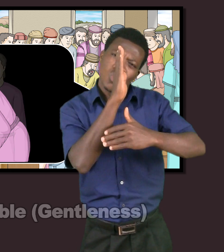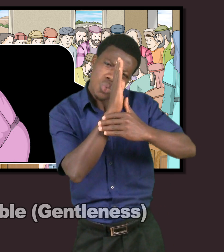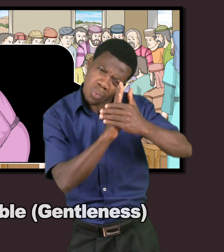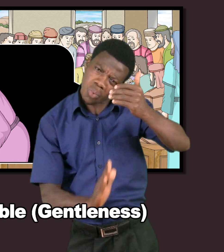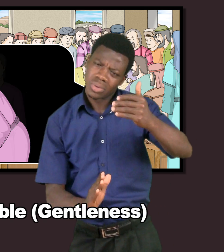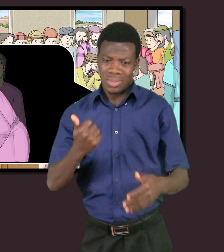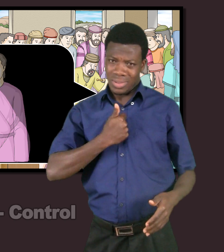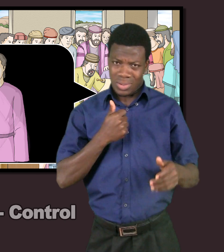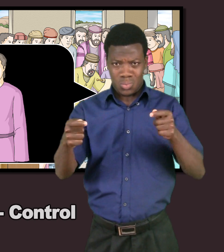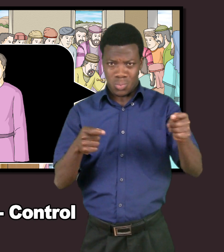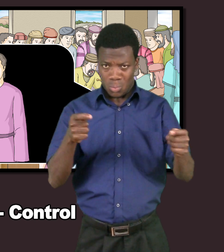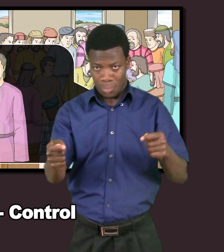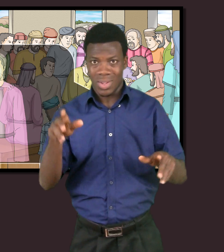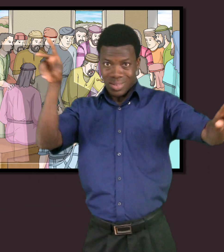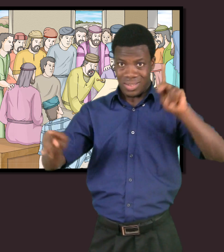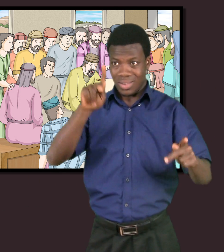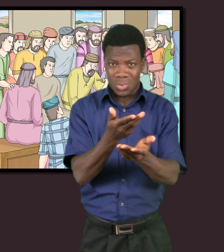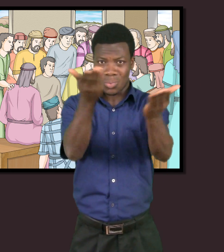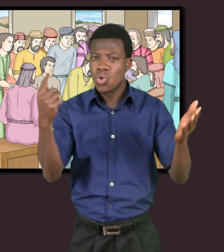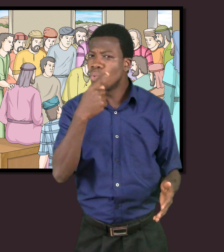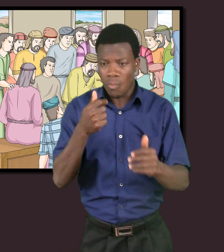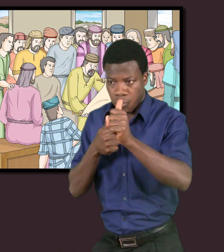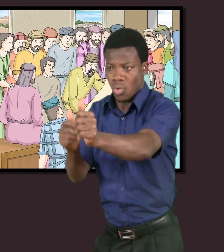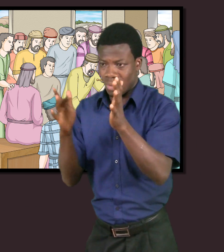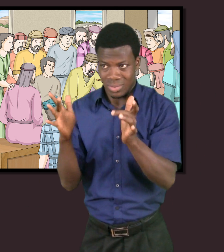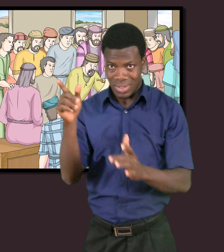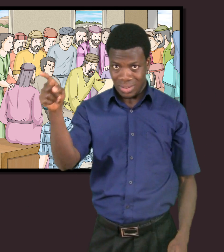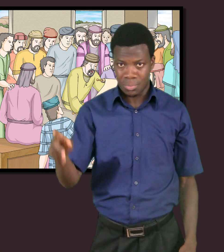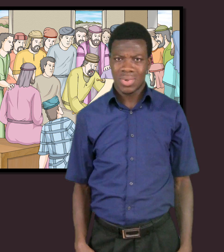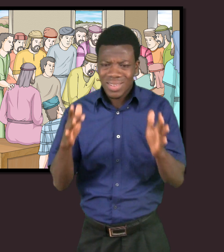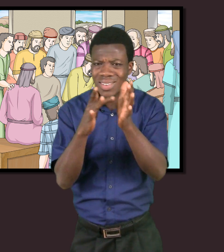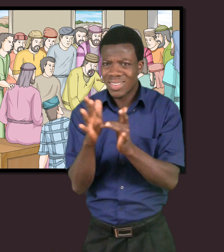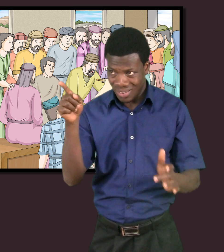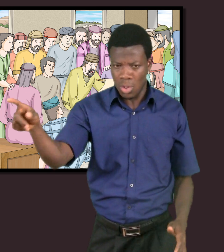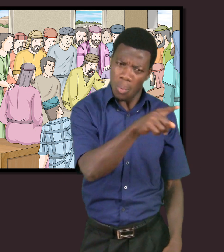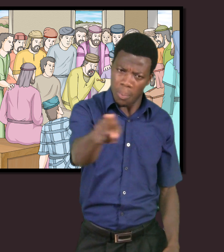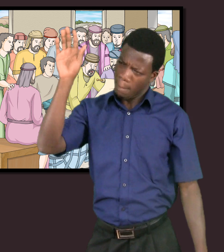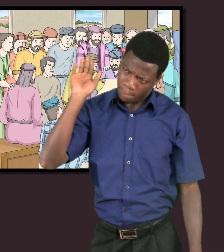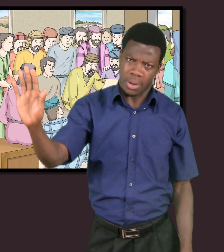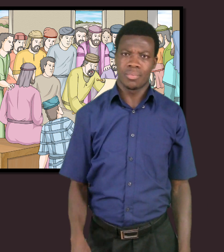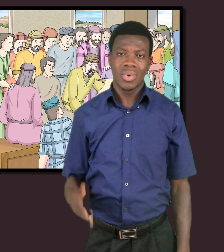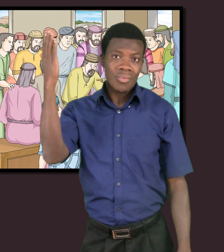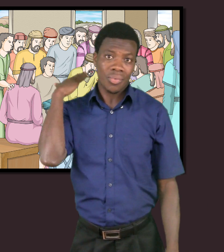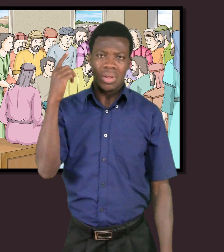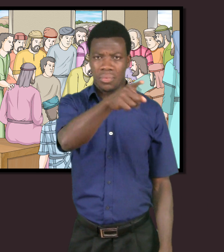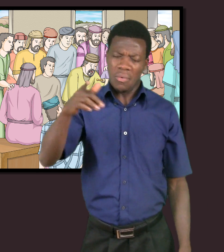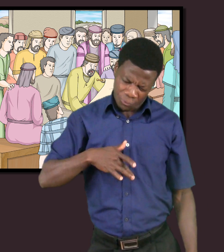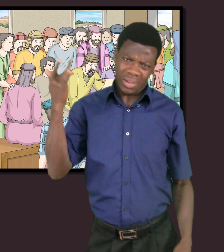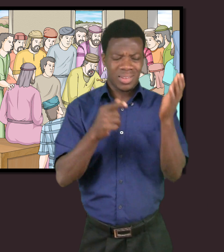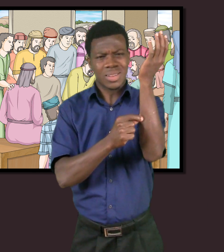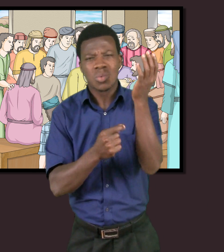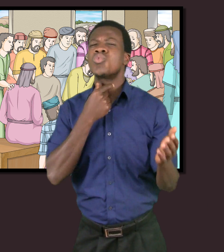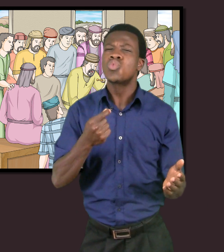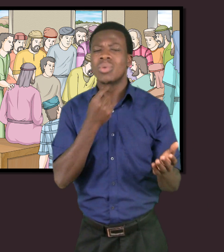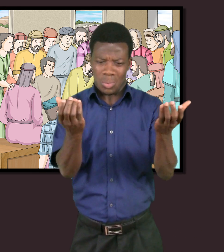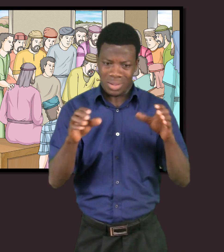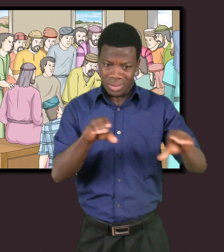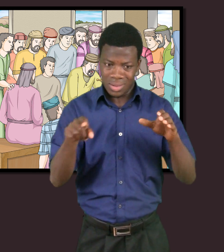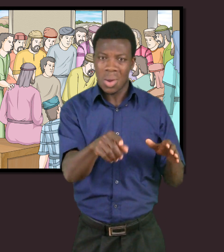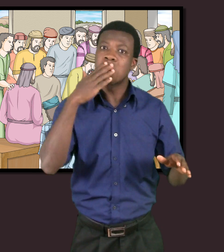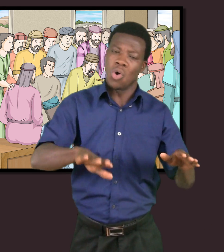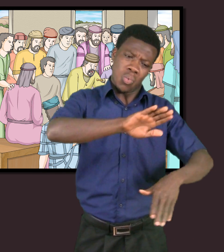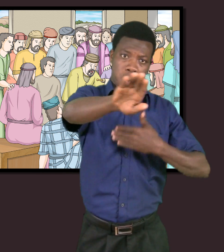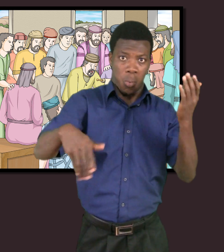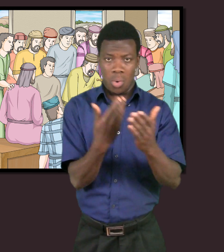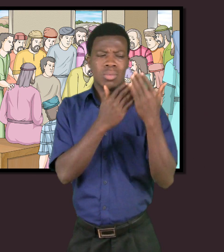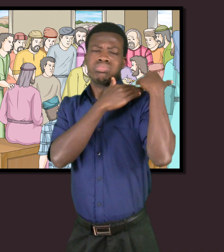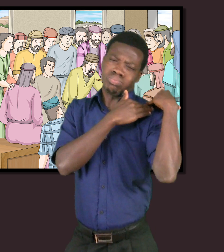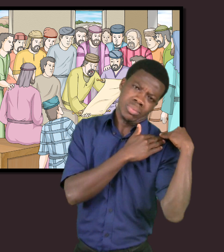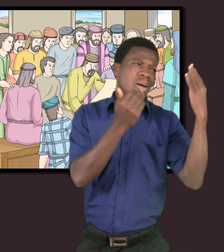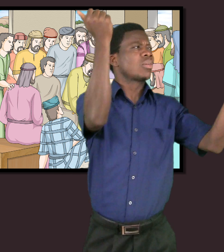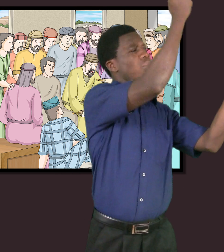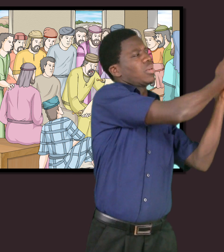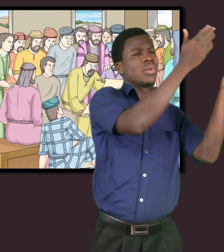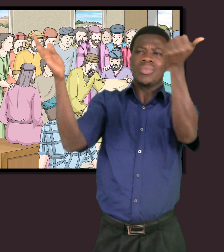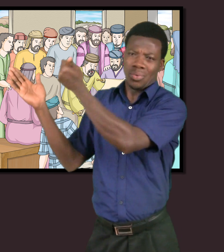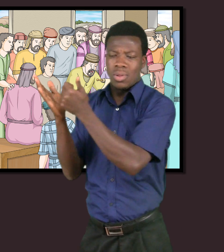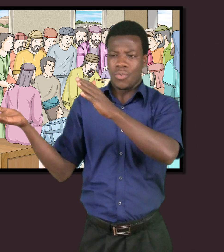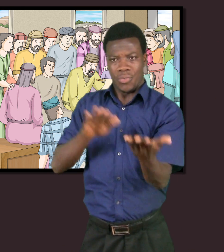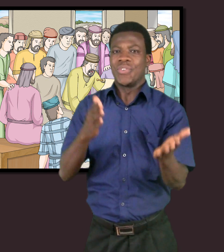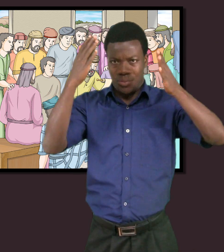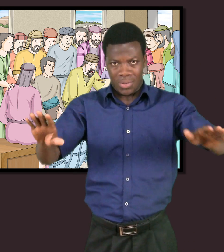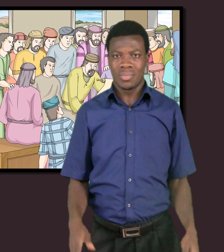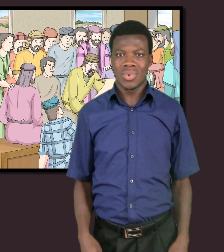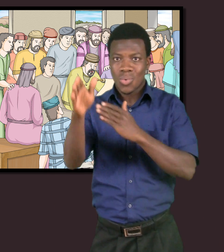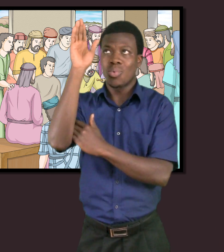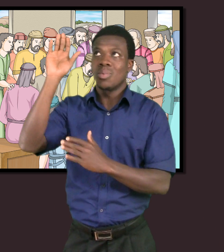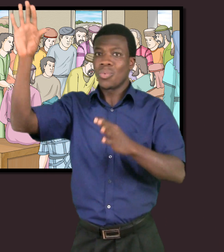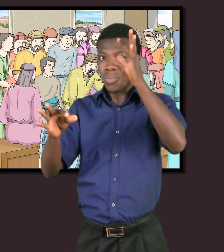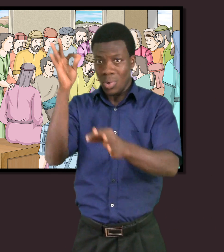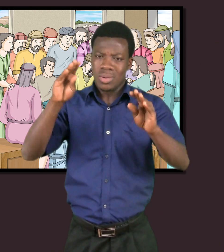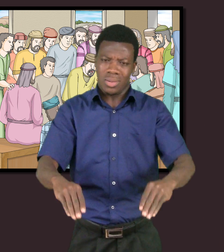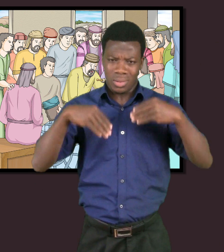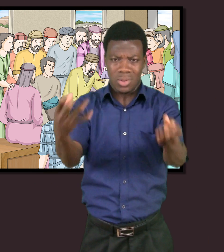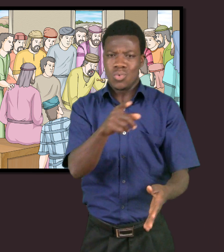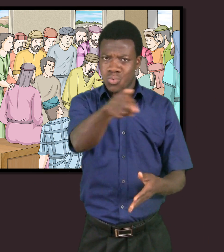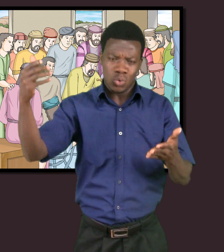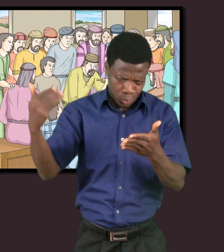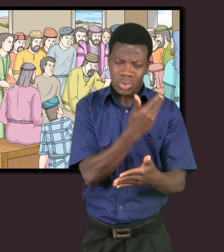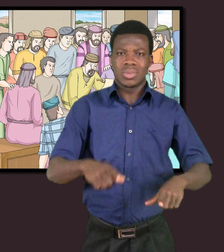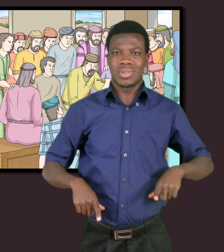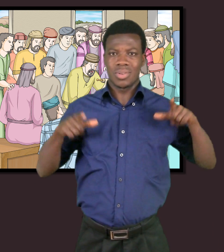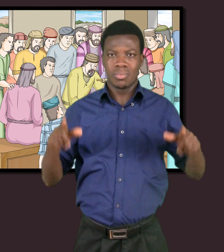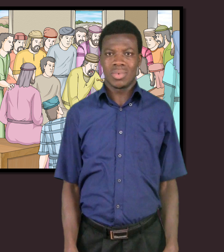Against such things there is no law. Those who belong to Christ Jesus have crucified the flesh with its passions and desires.